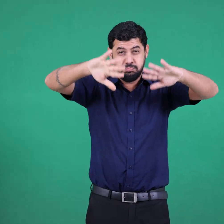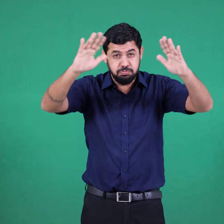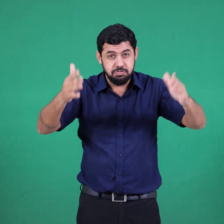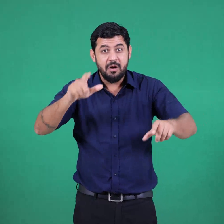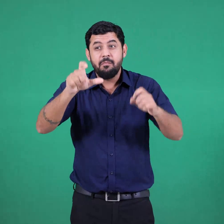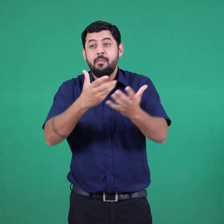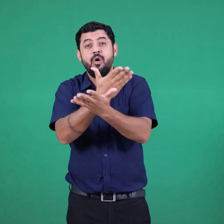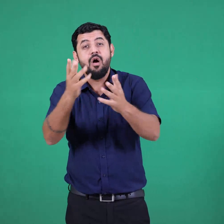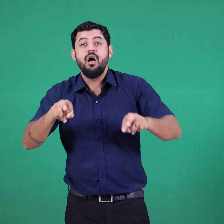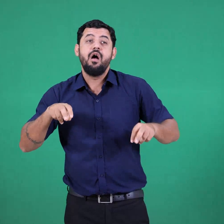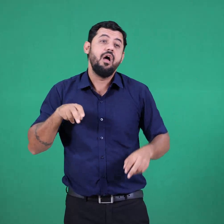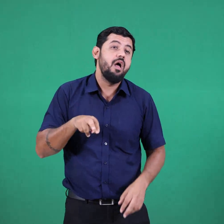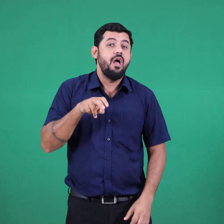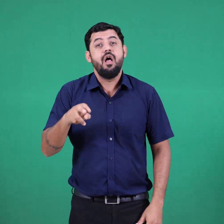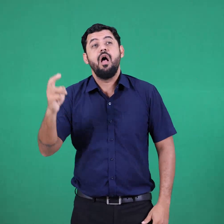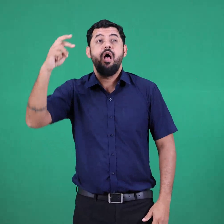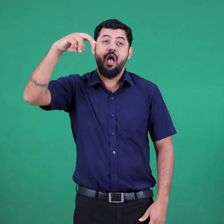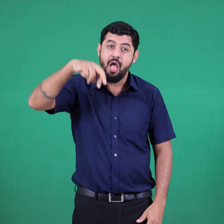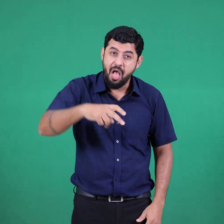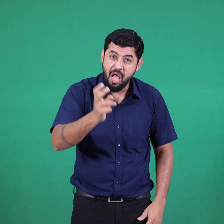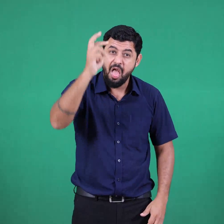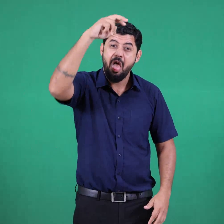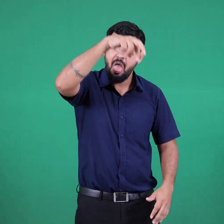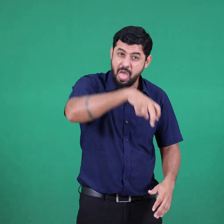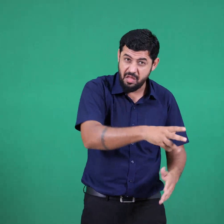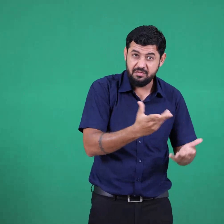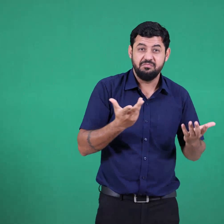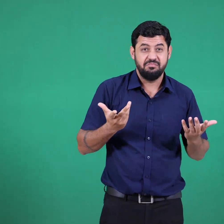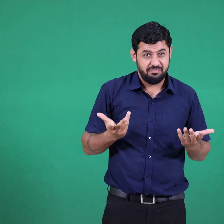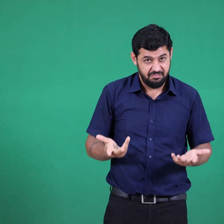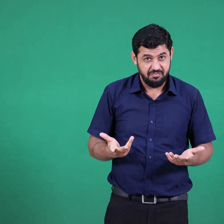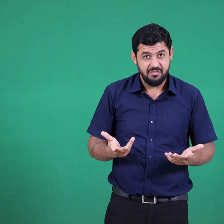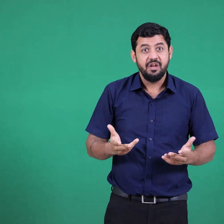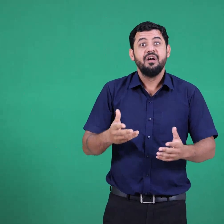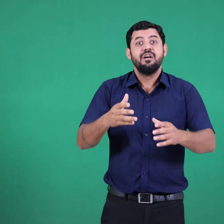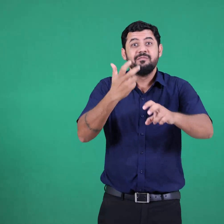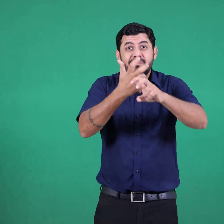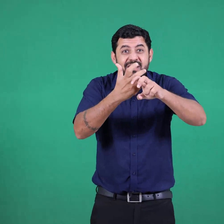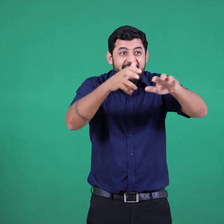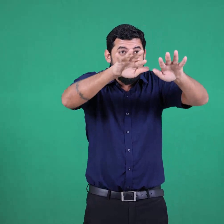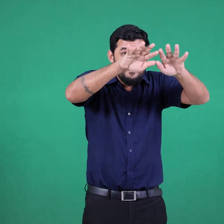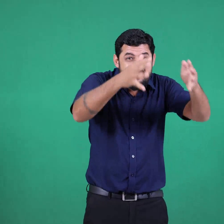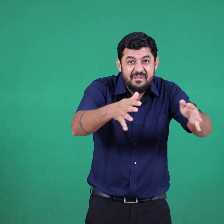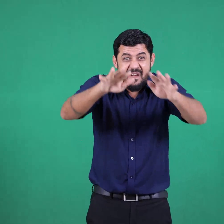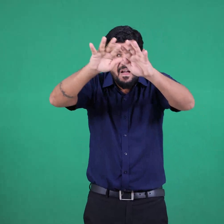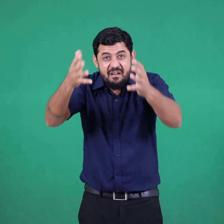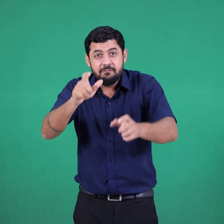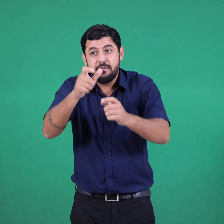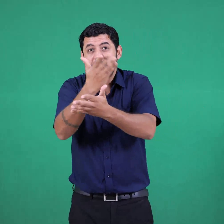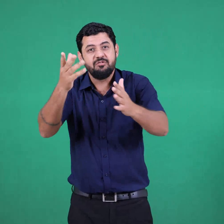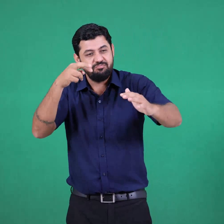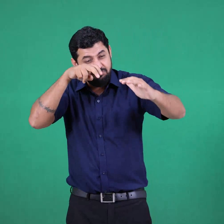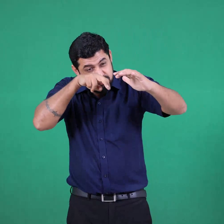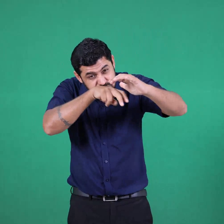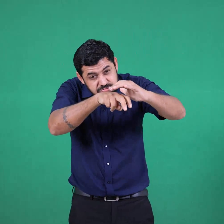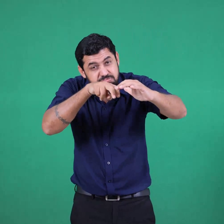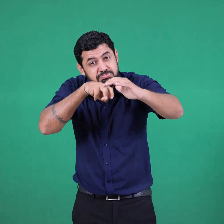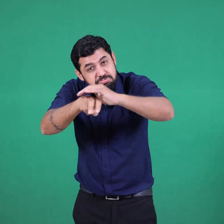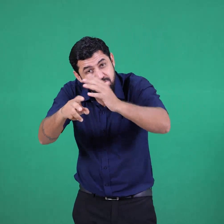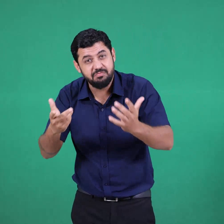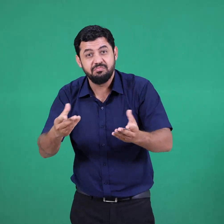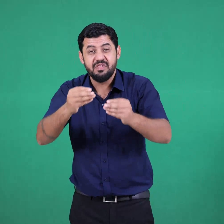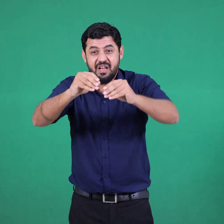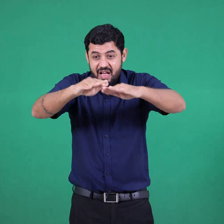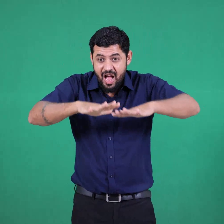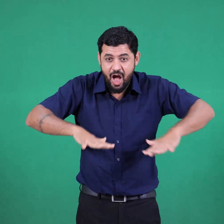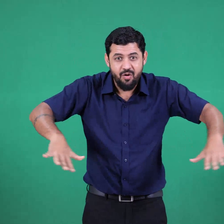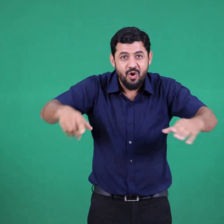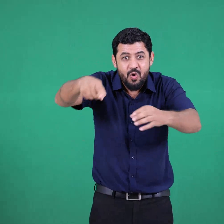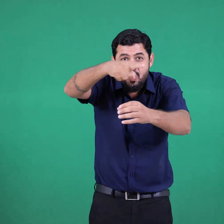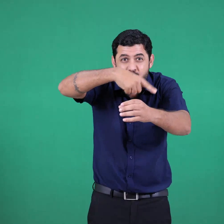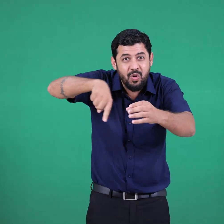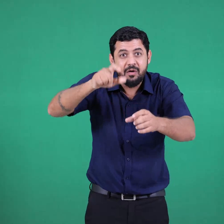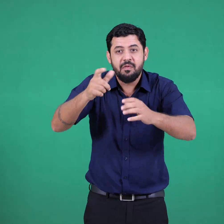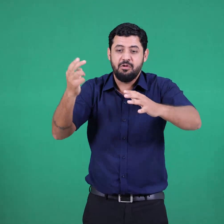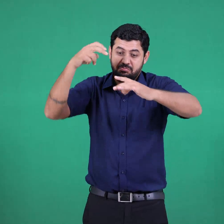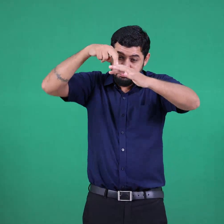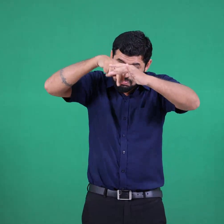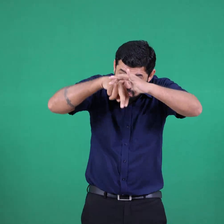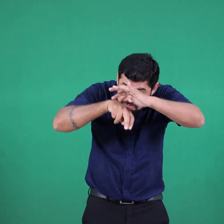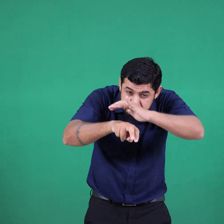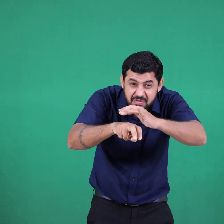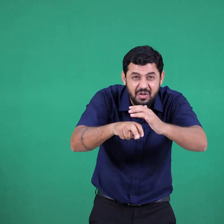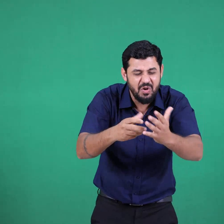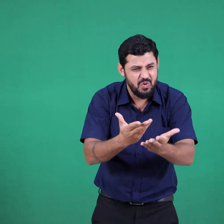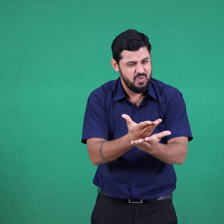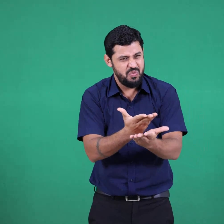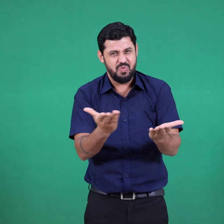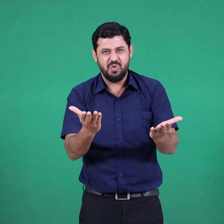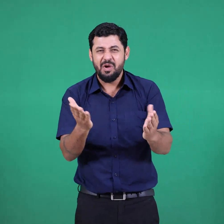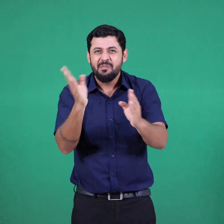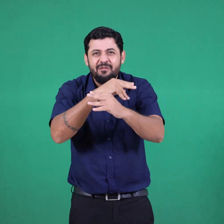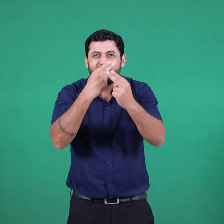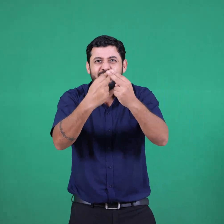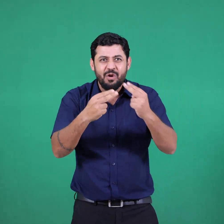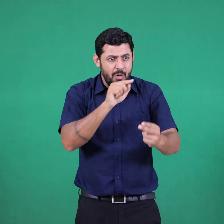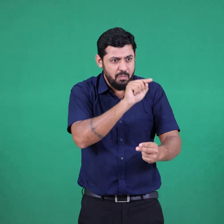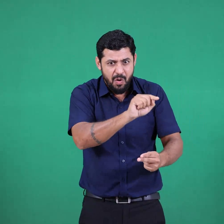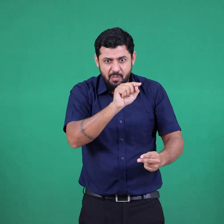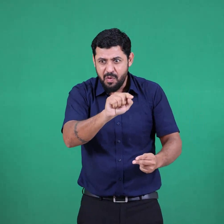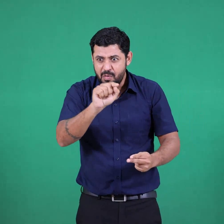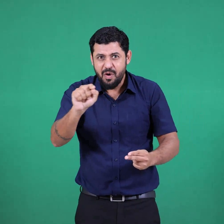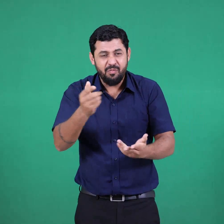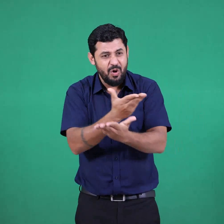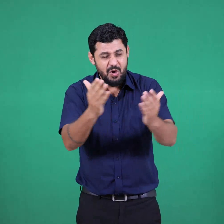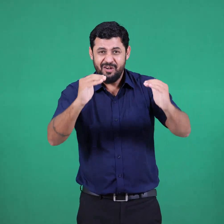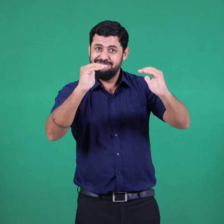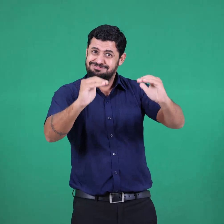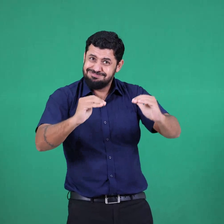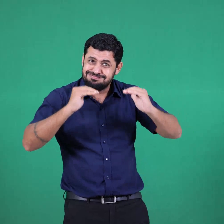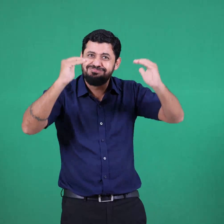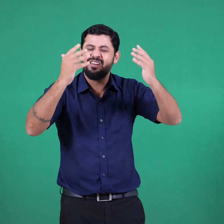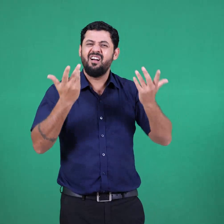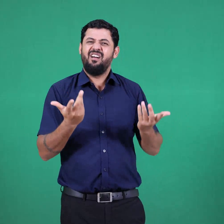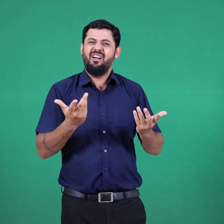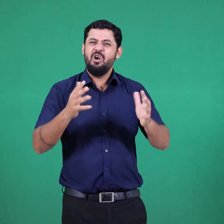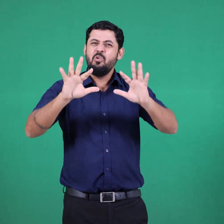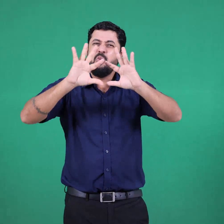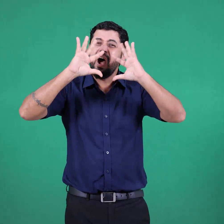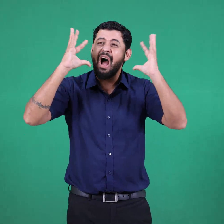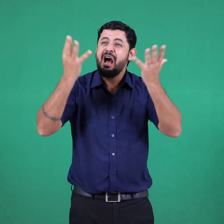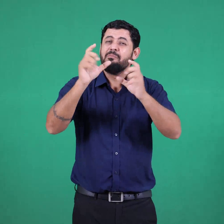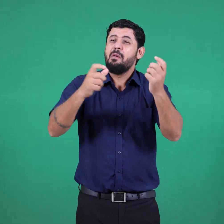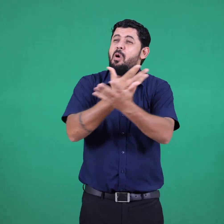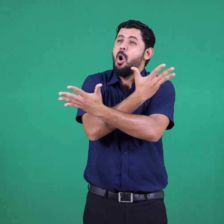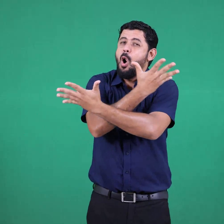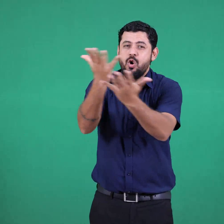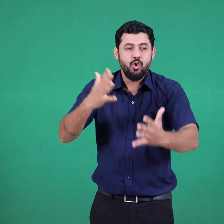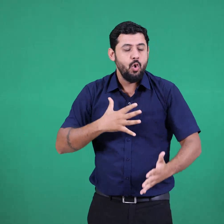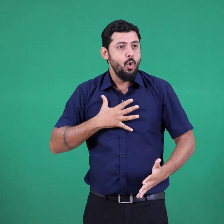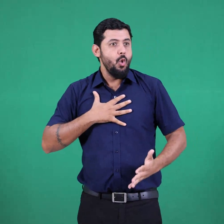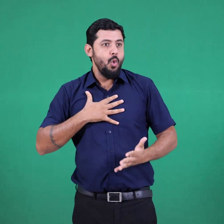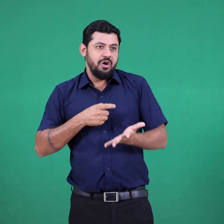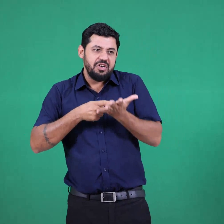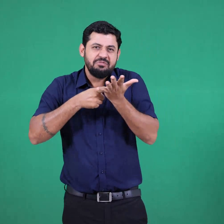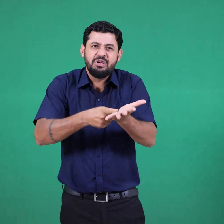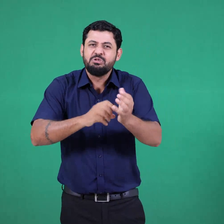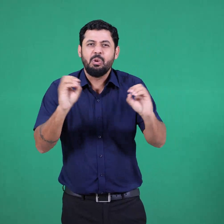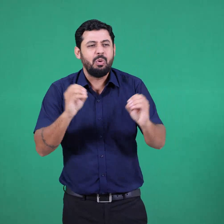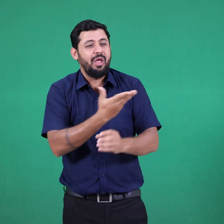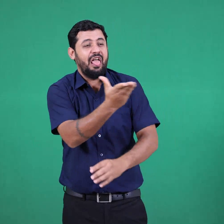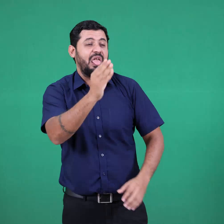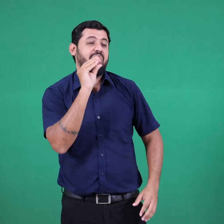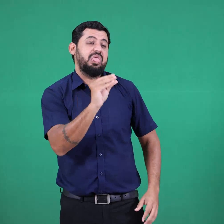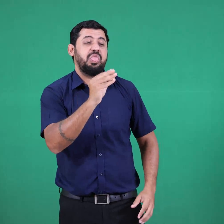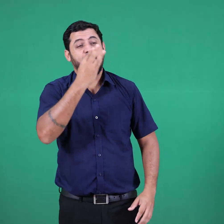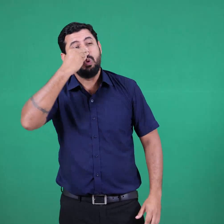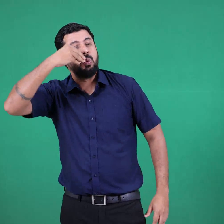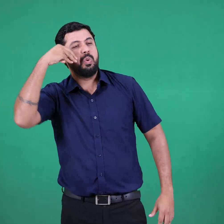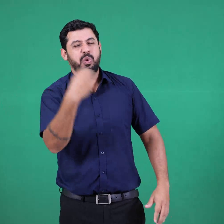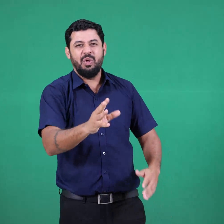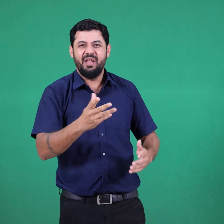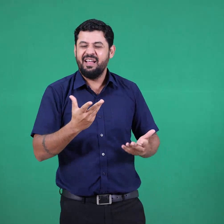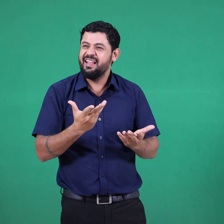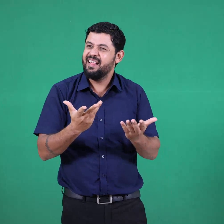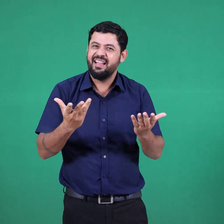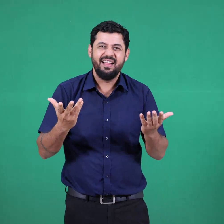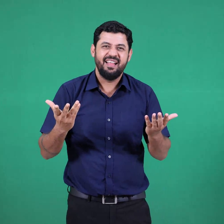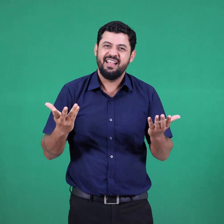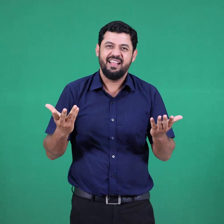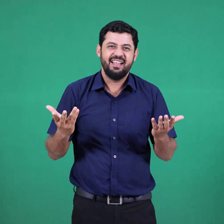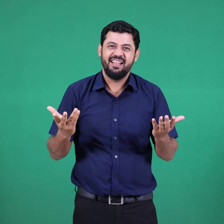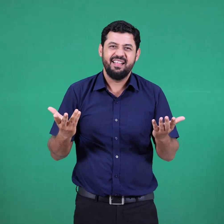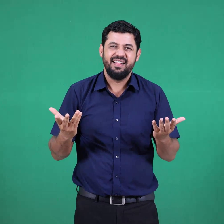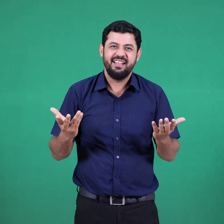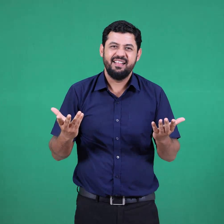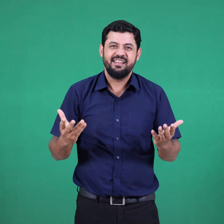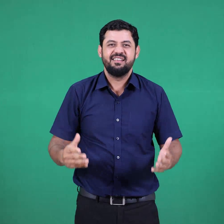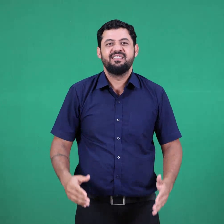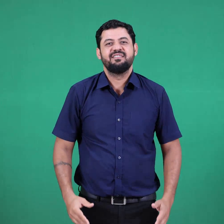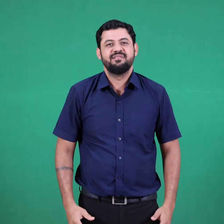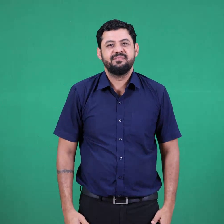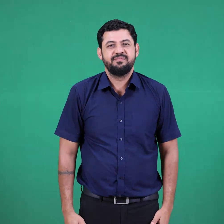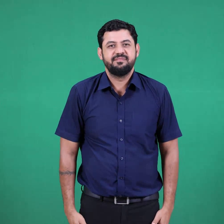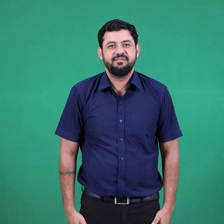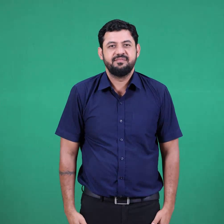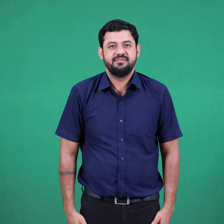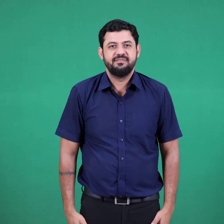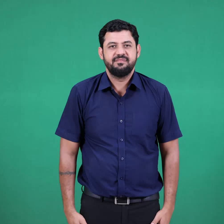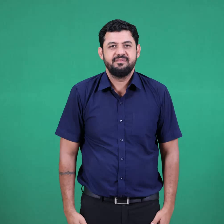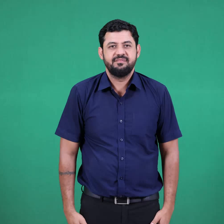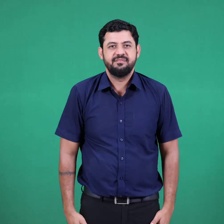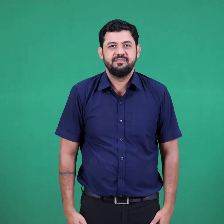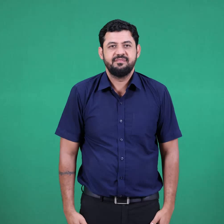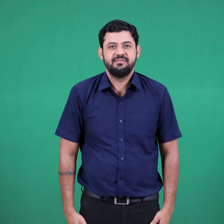The world was not worthy of them. They wandered in deserts and mountains, and hid in caves and holes in the ground.